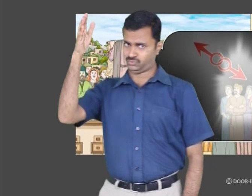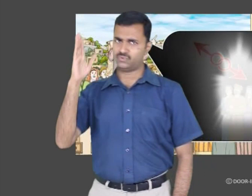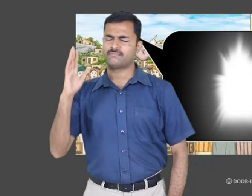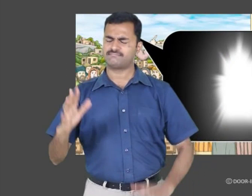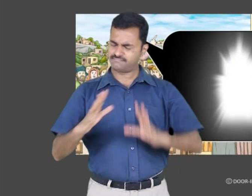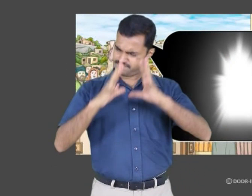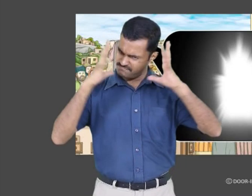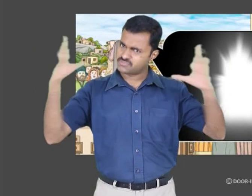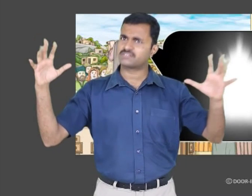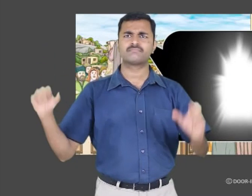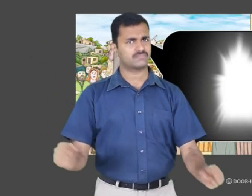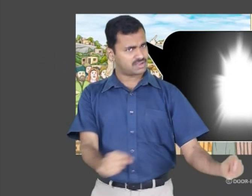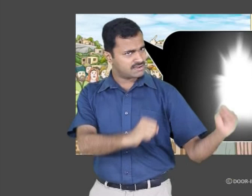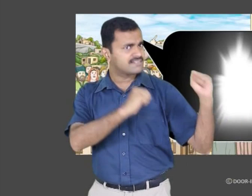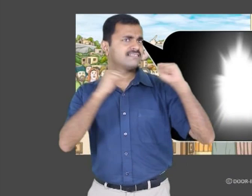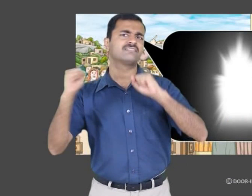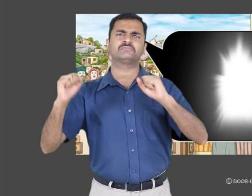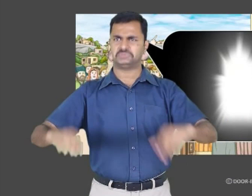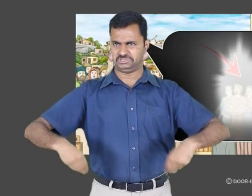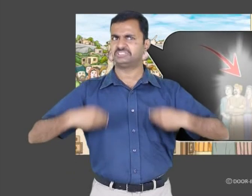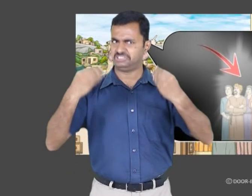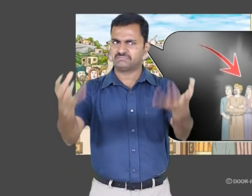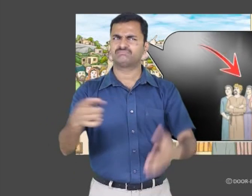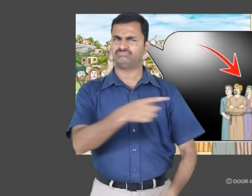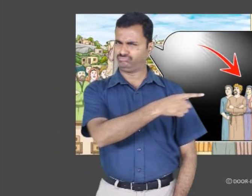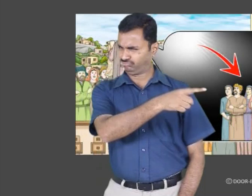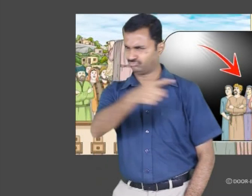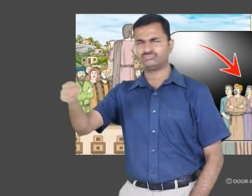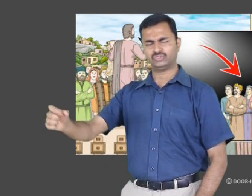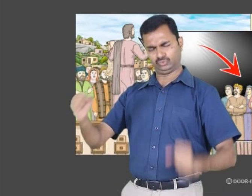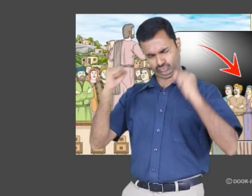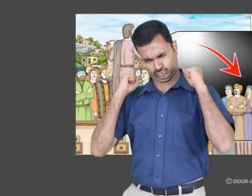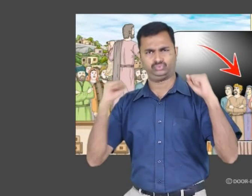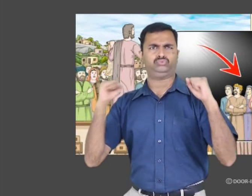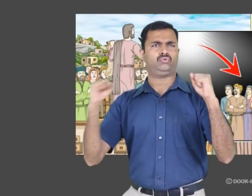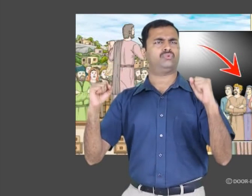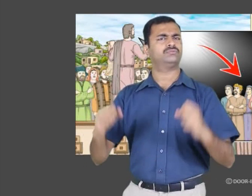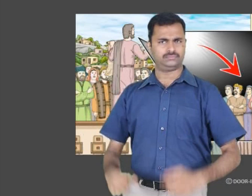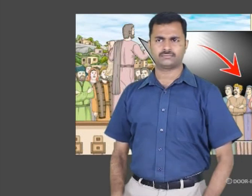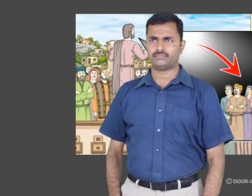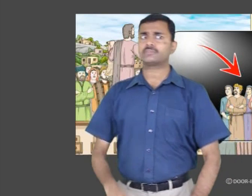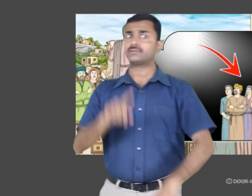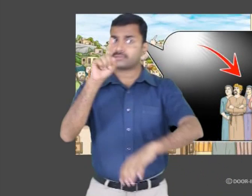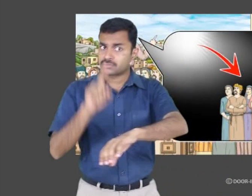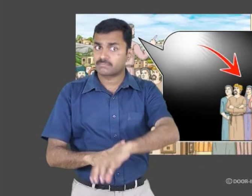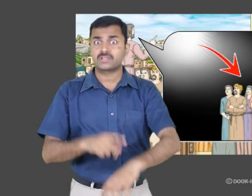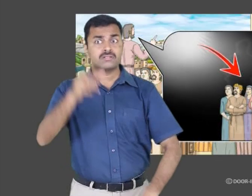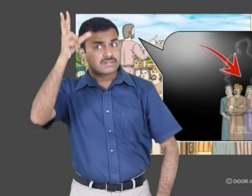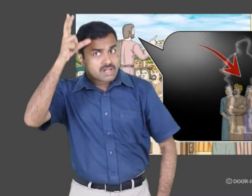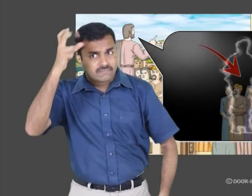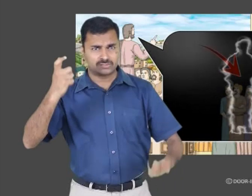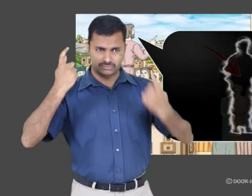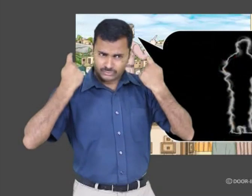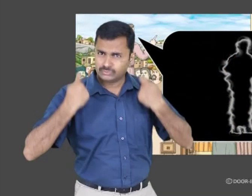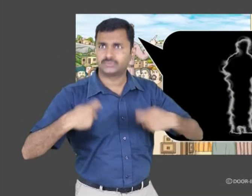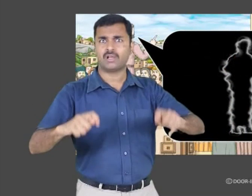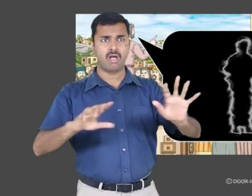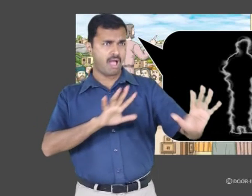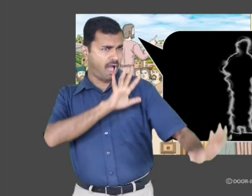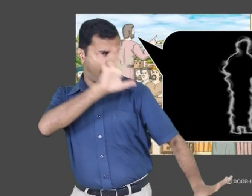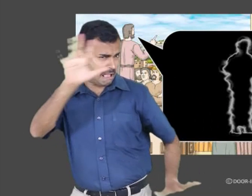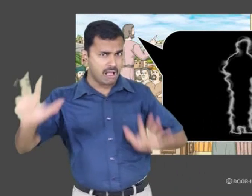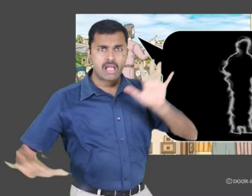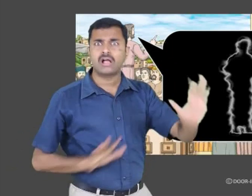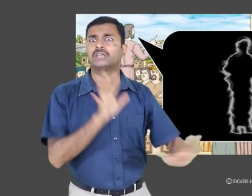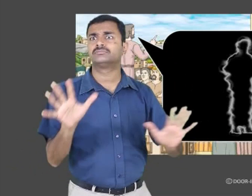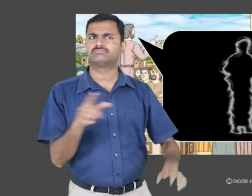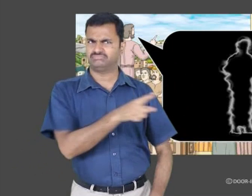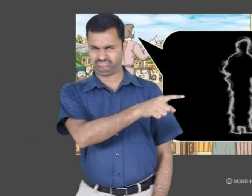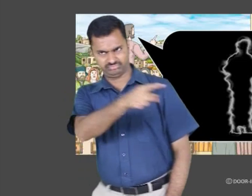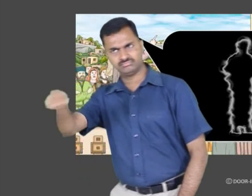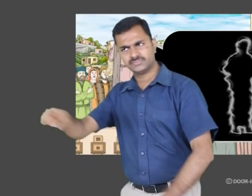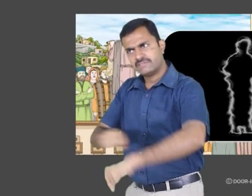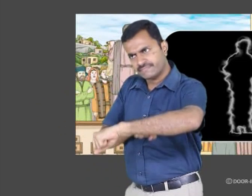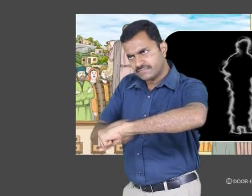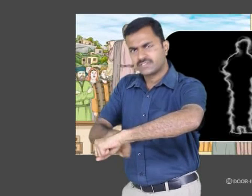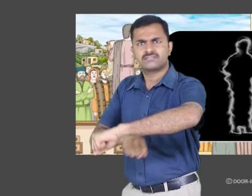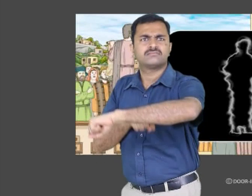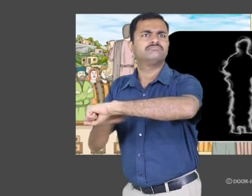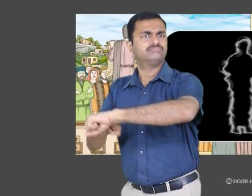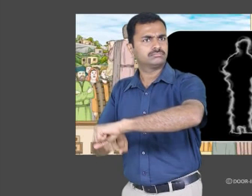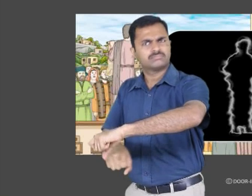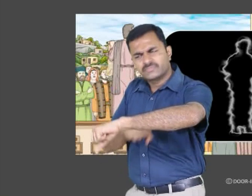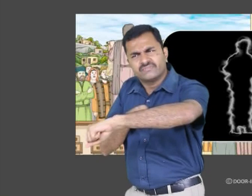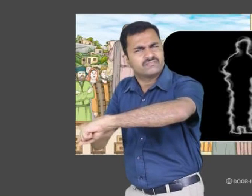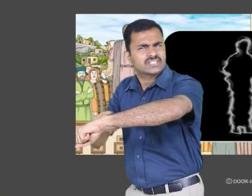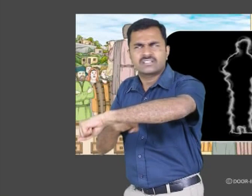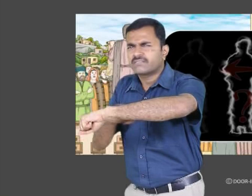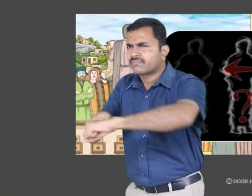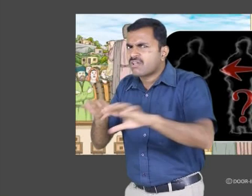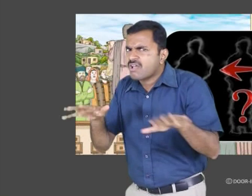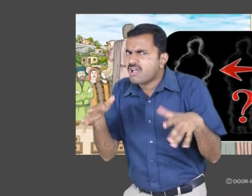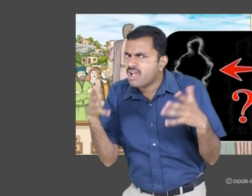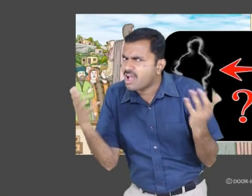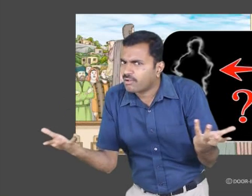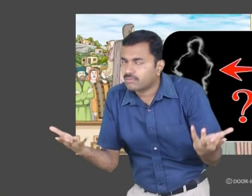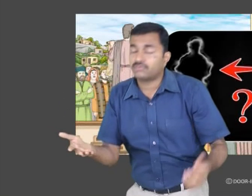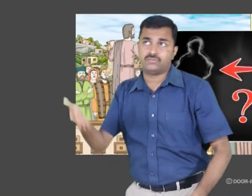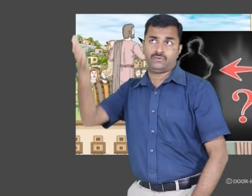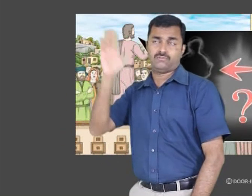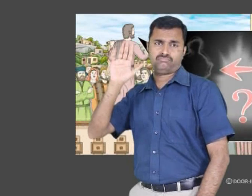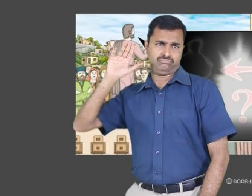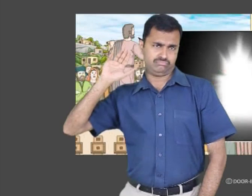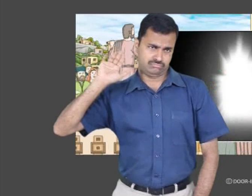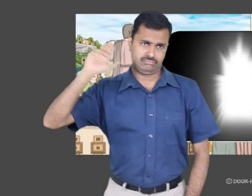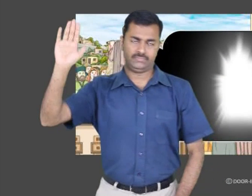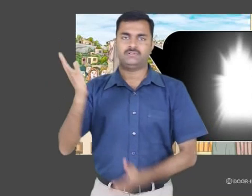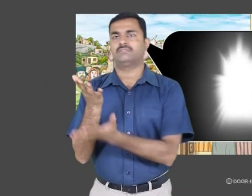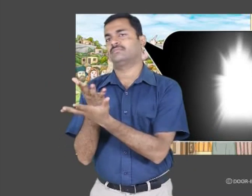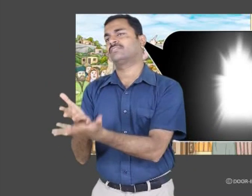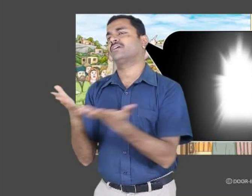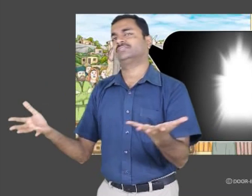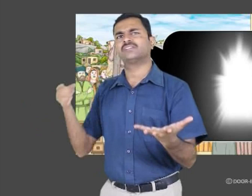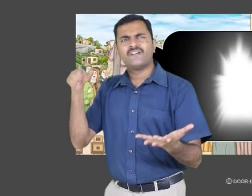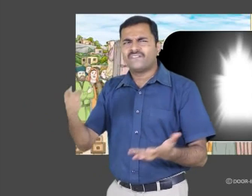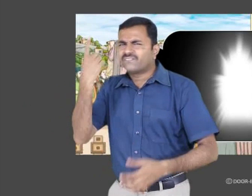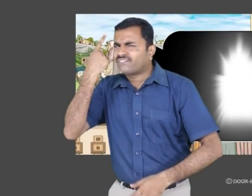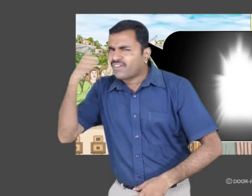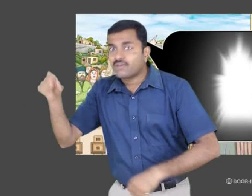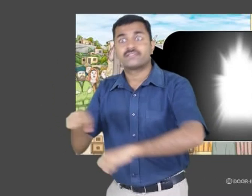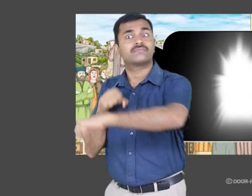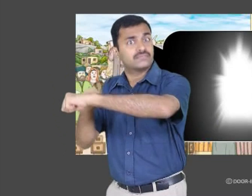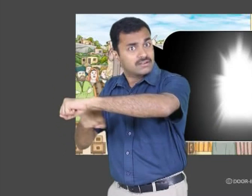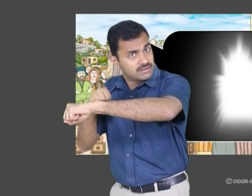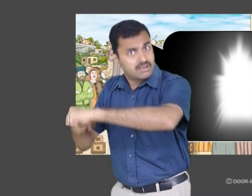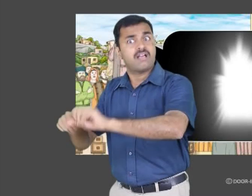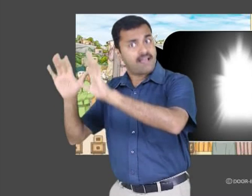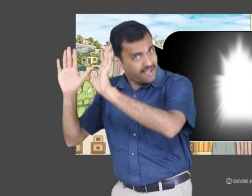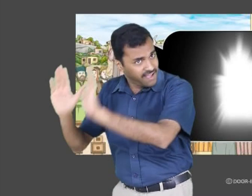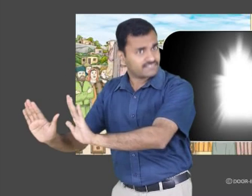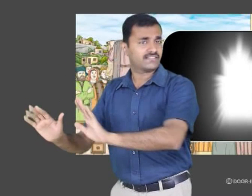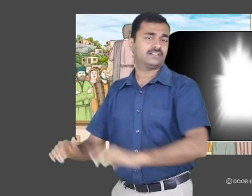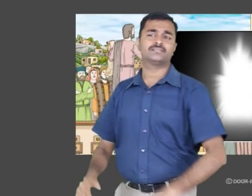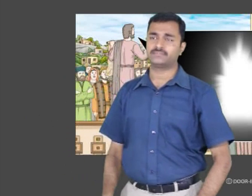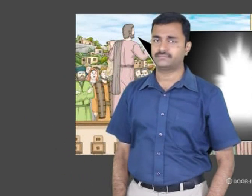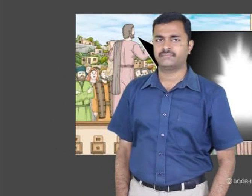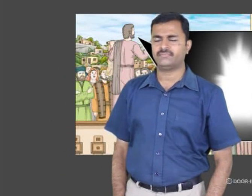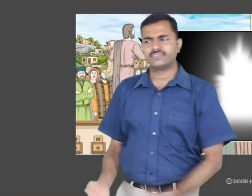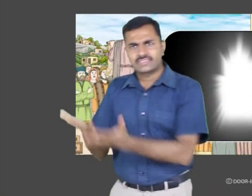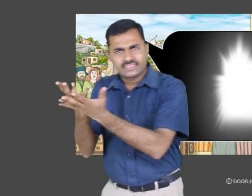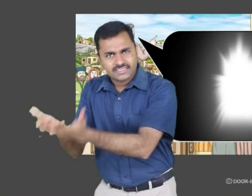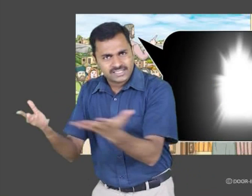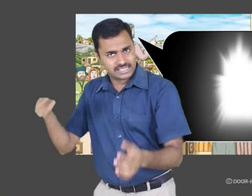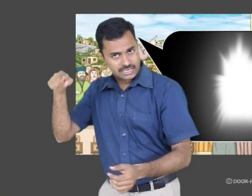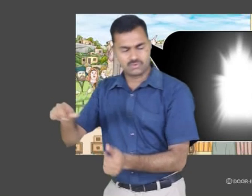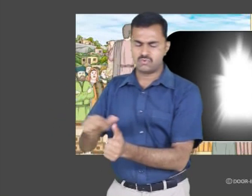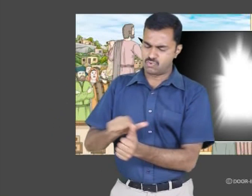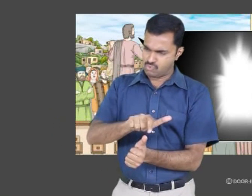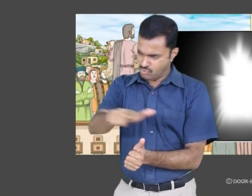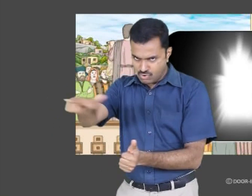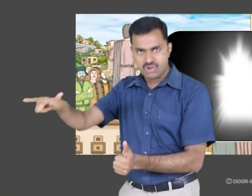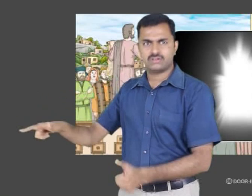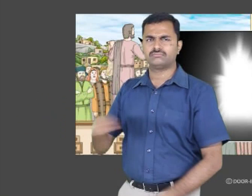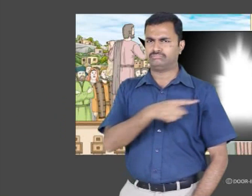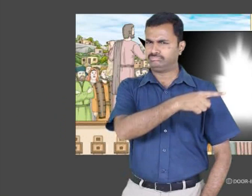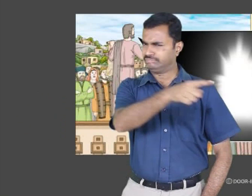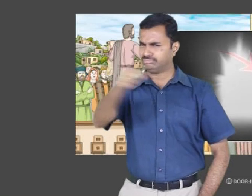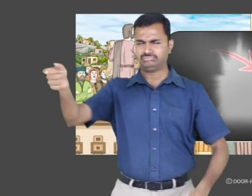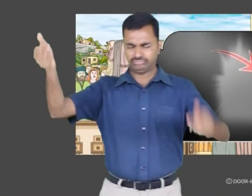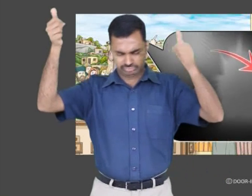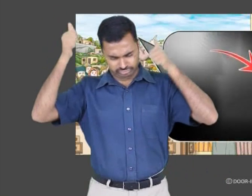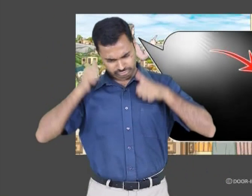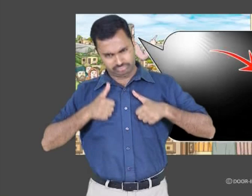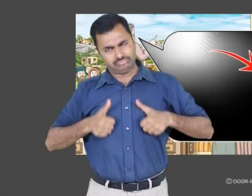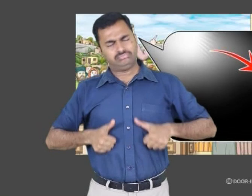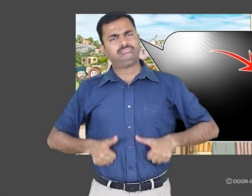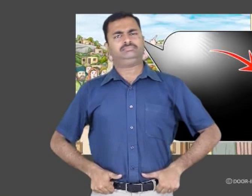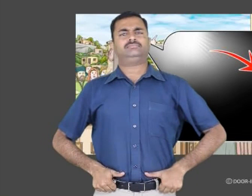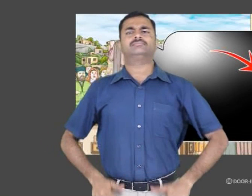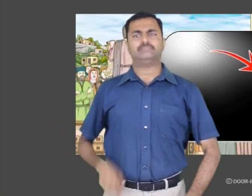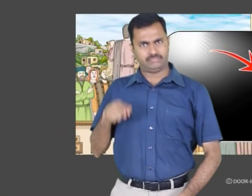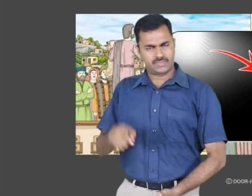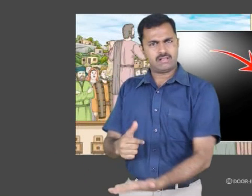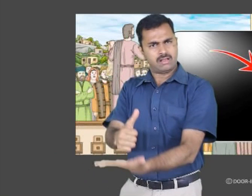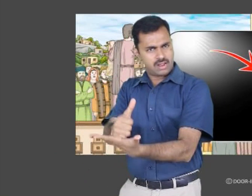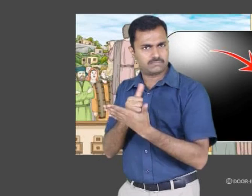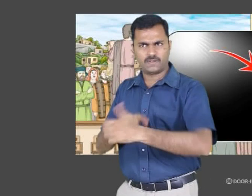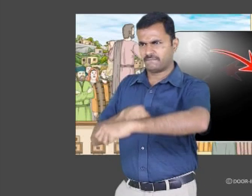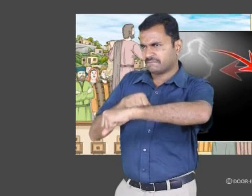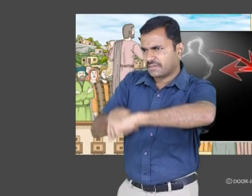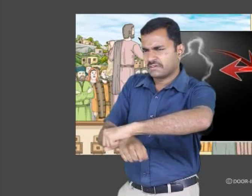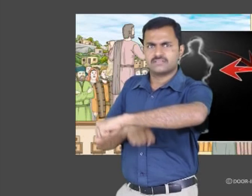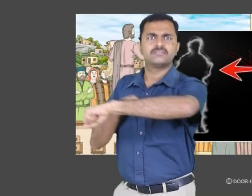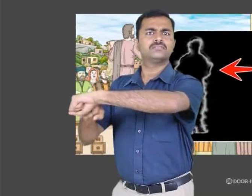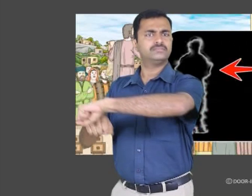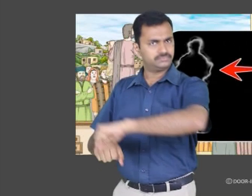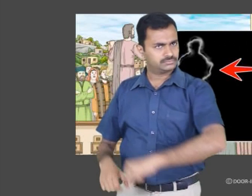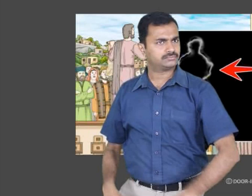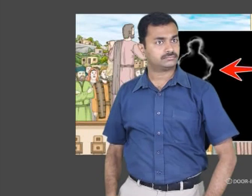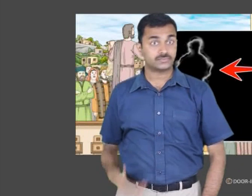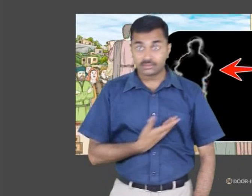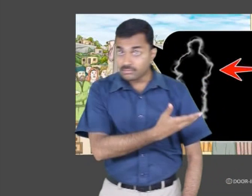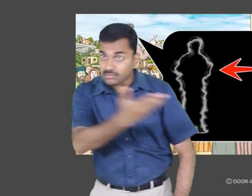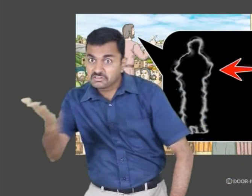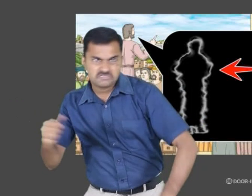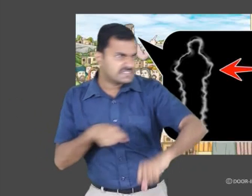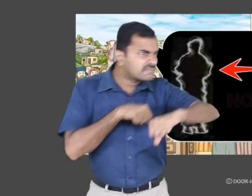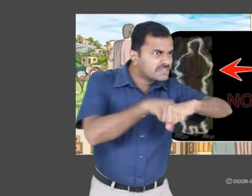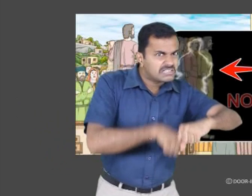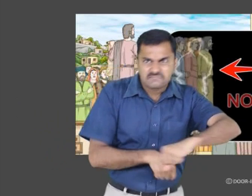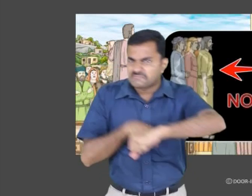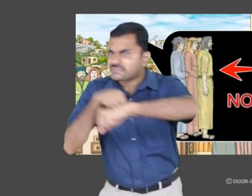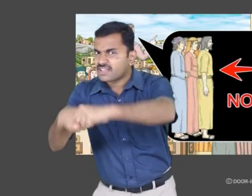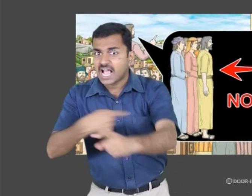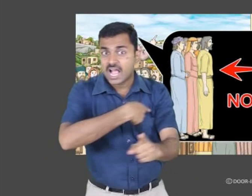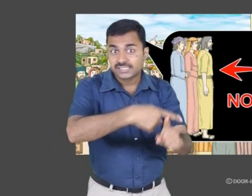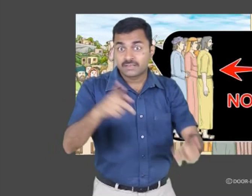Put on the full armor of God, so that you can make your stand against the devil’s schemes.